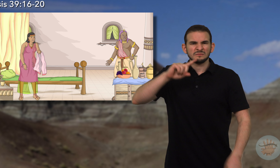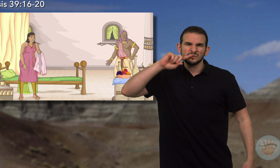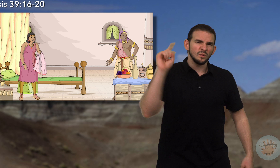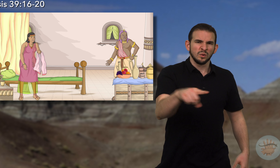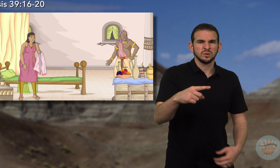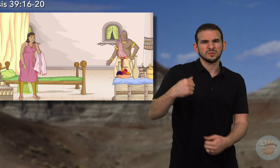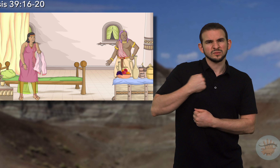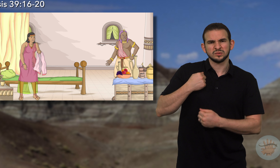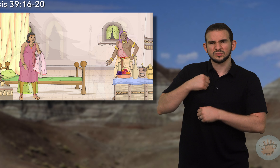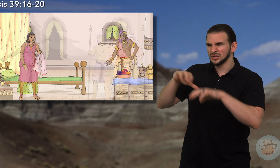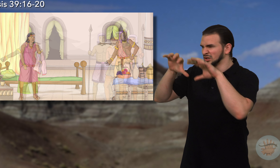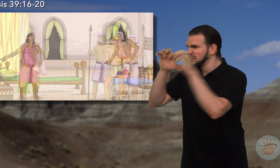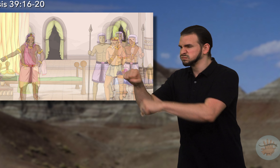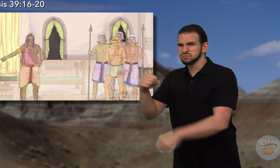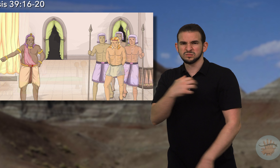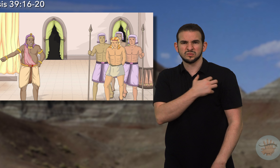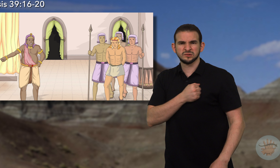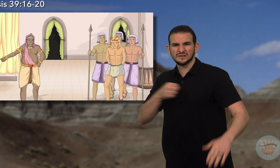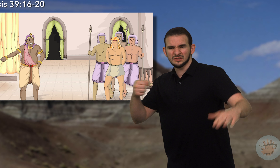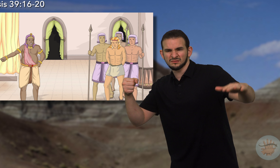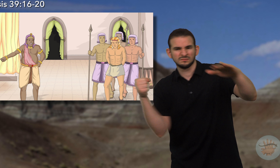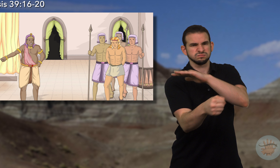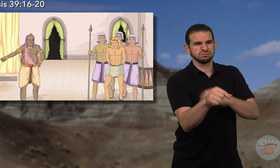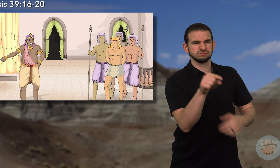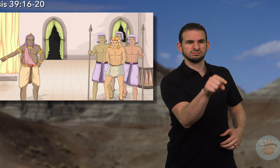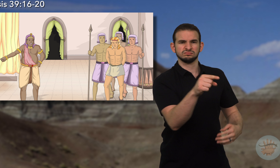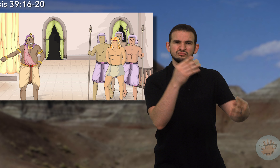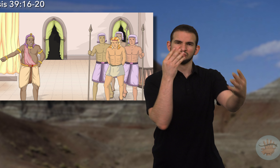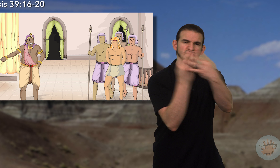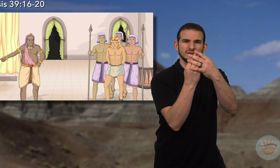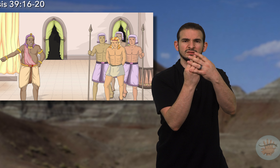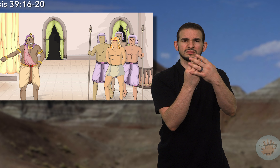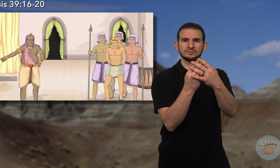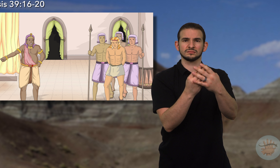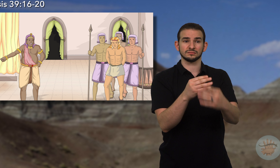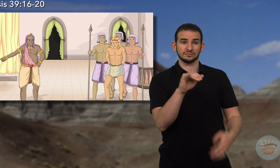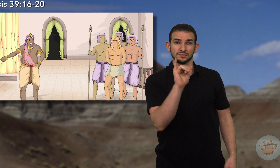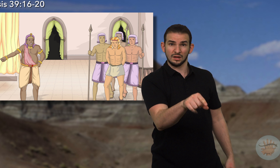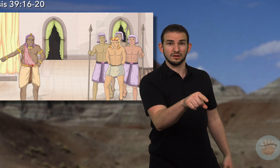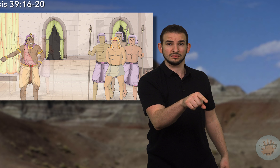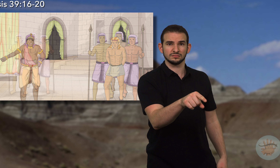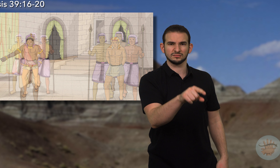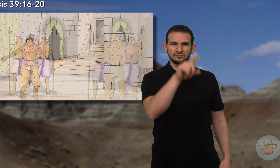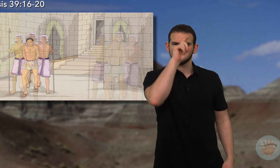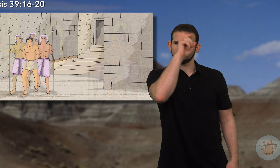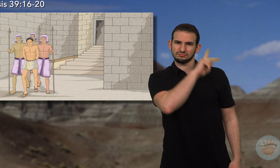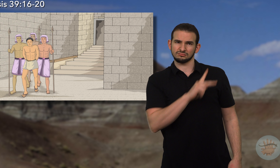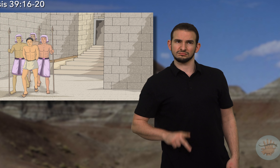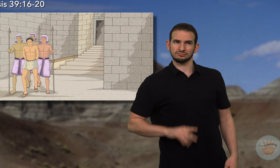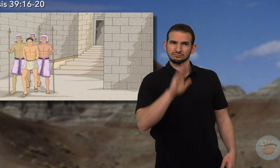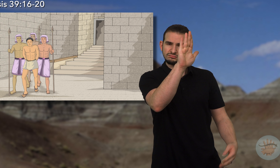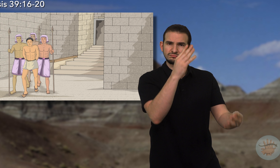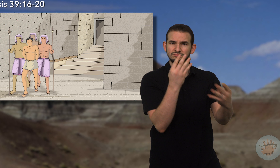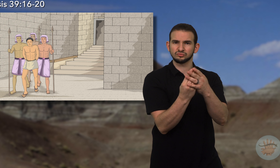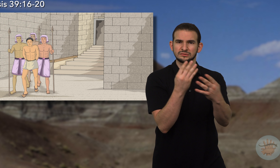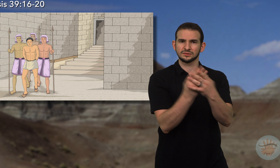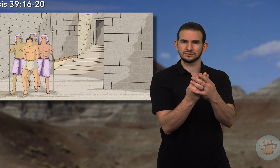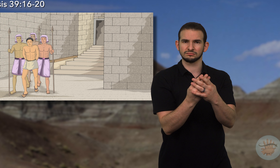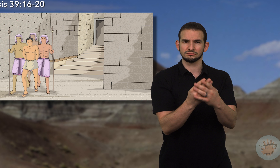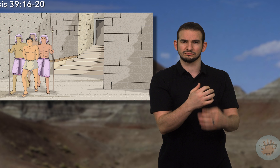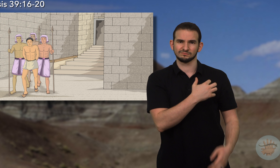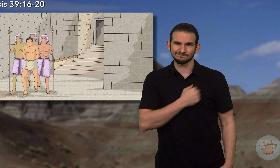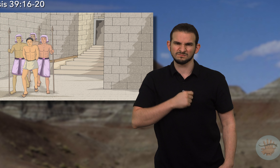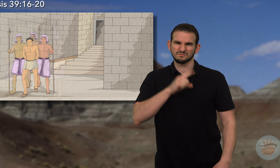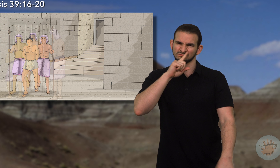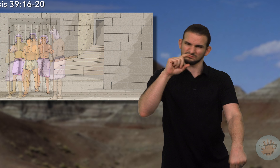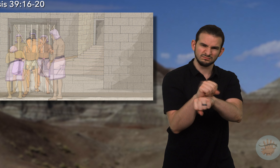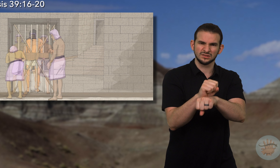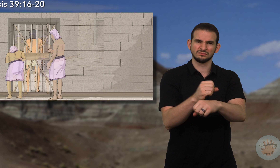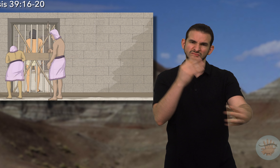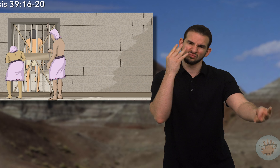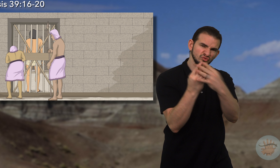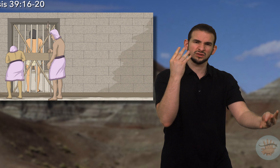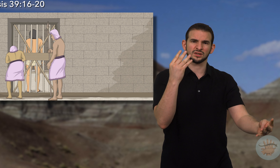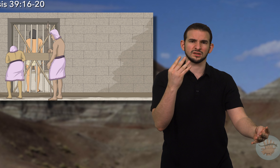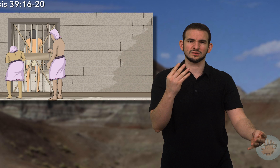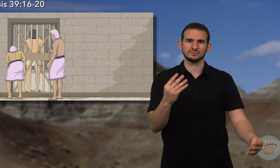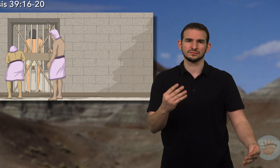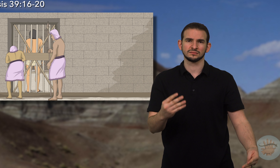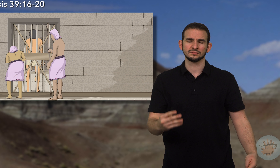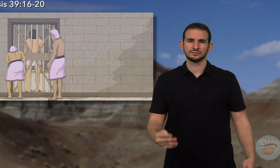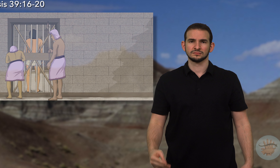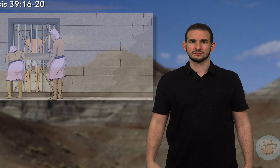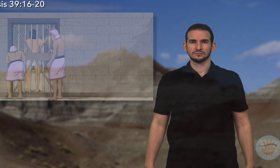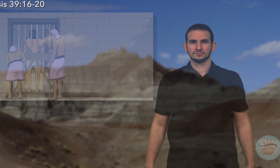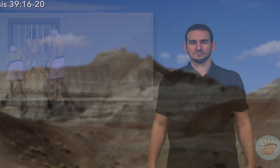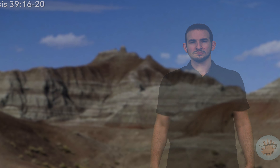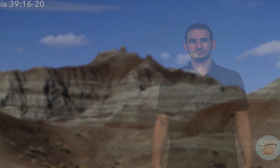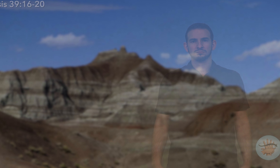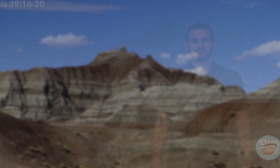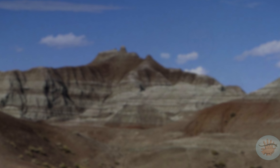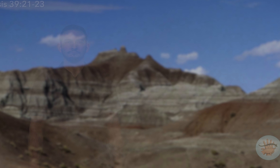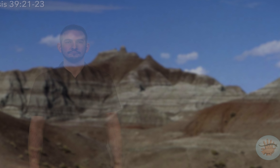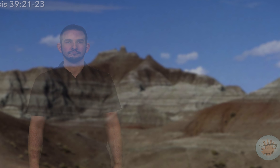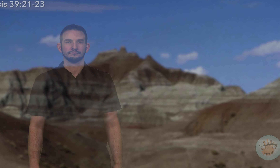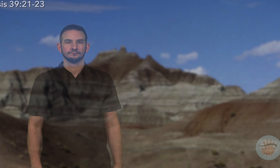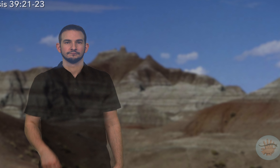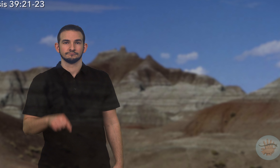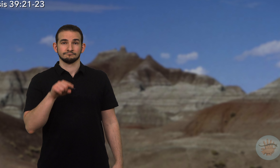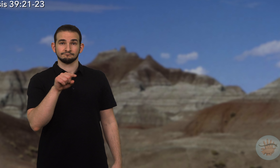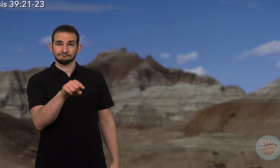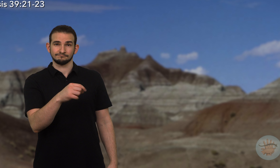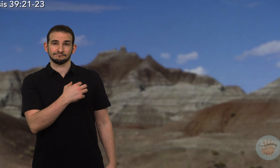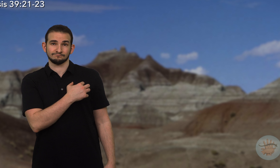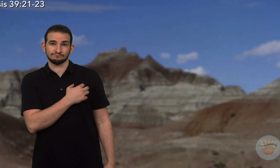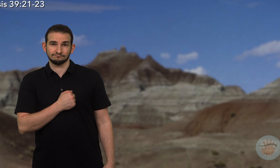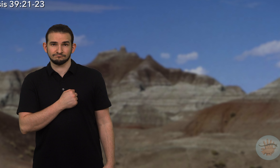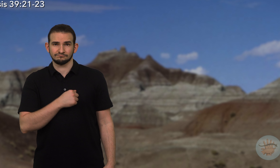So Joseph’s master took him and had him thrown into the prison where the king’s prisoners were confined. While Joseph was there in the prison,